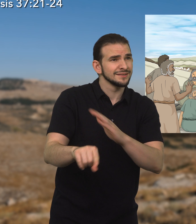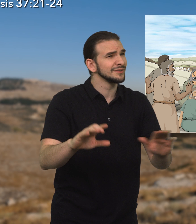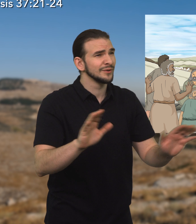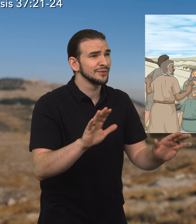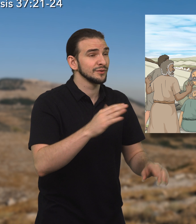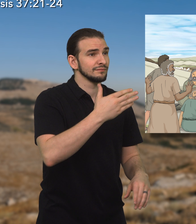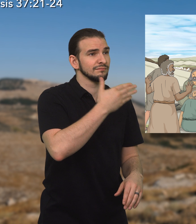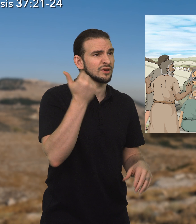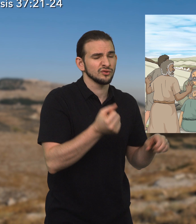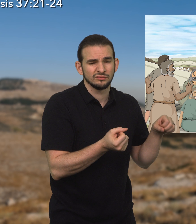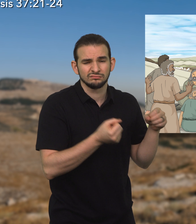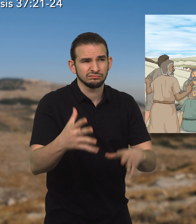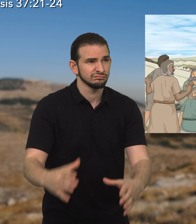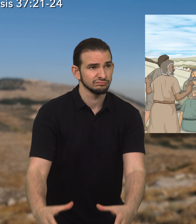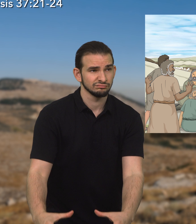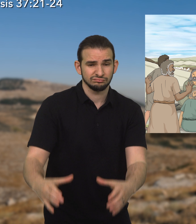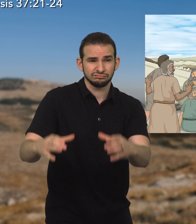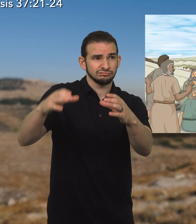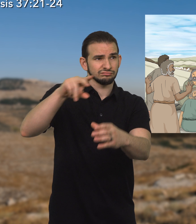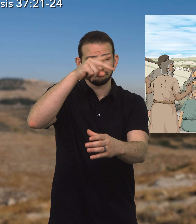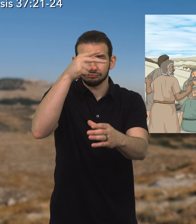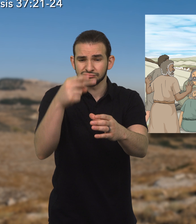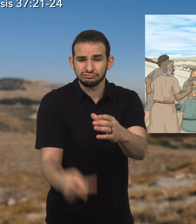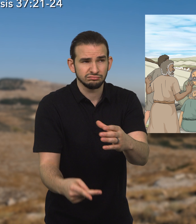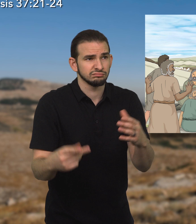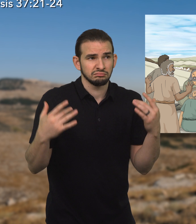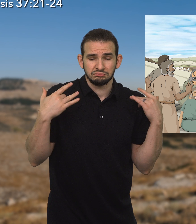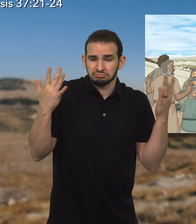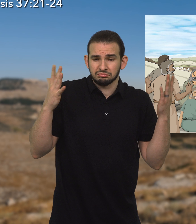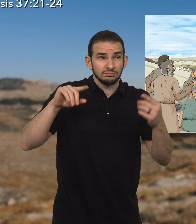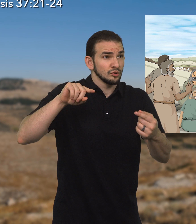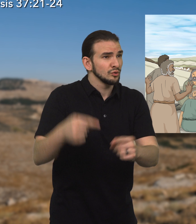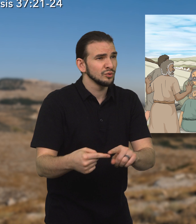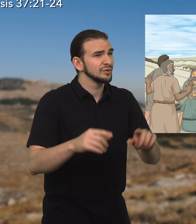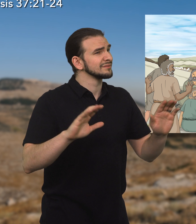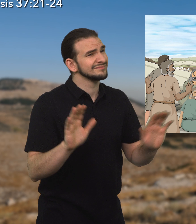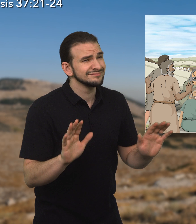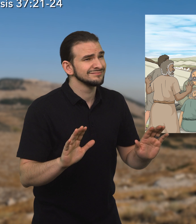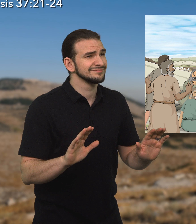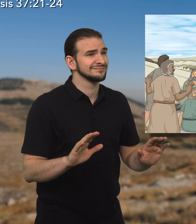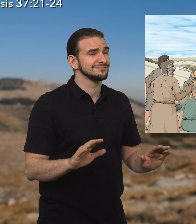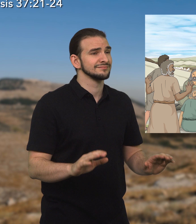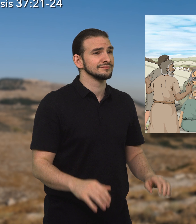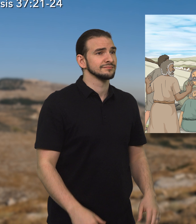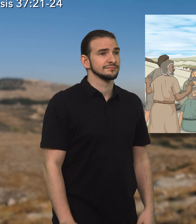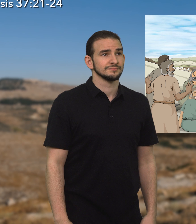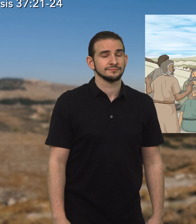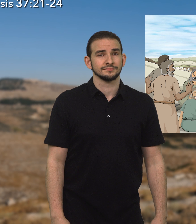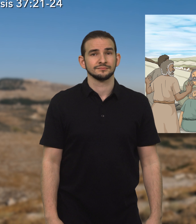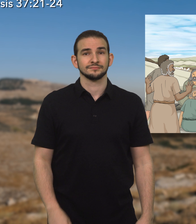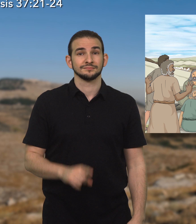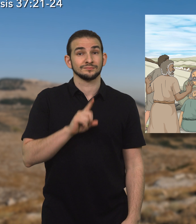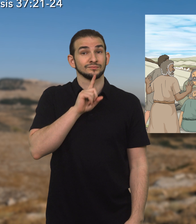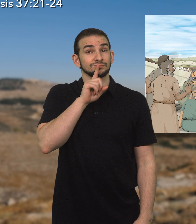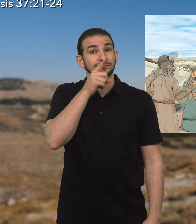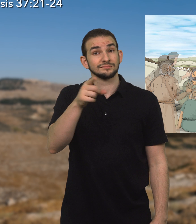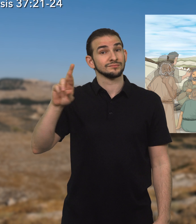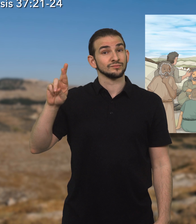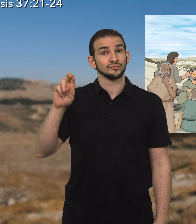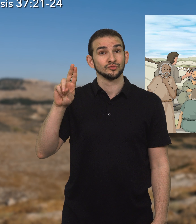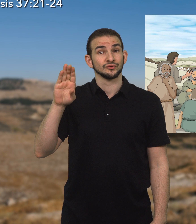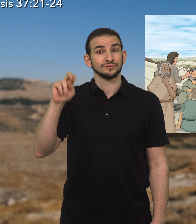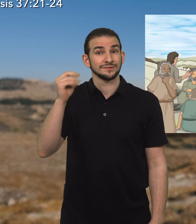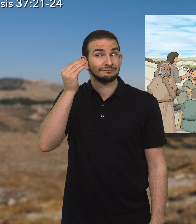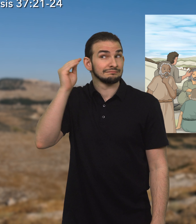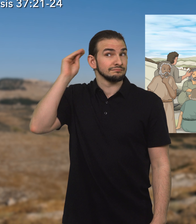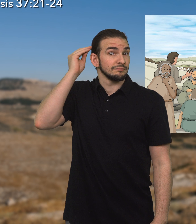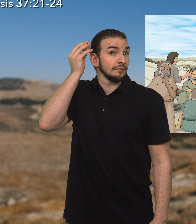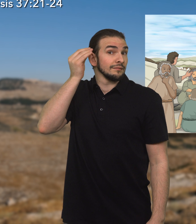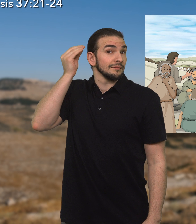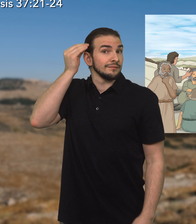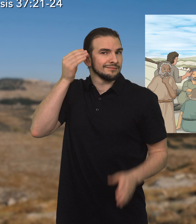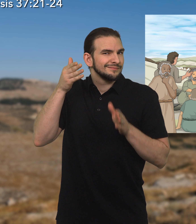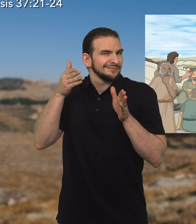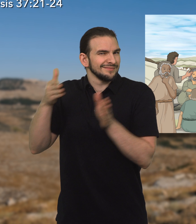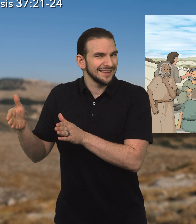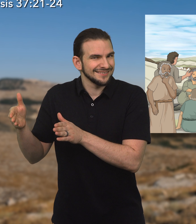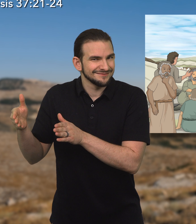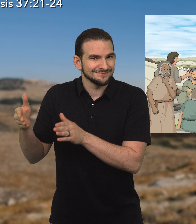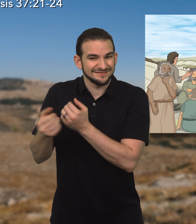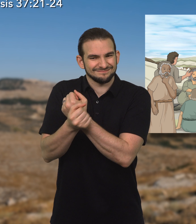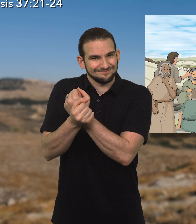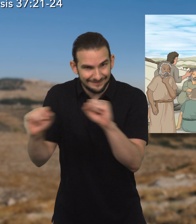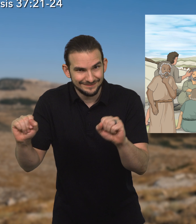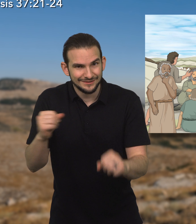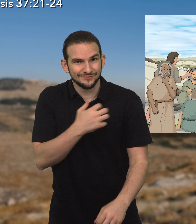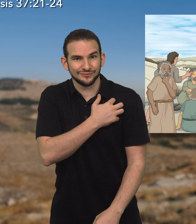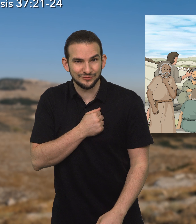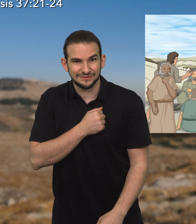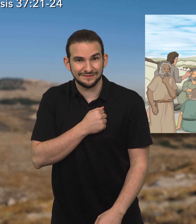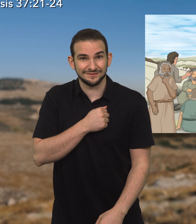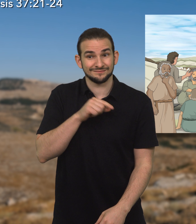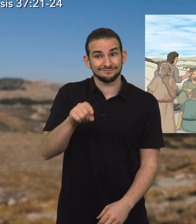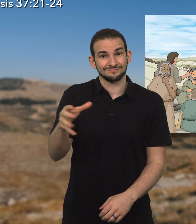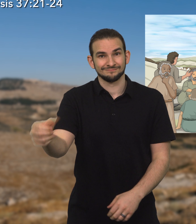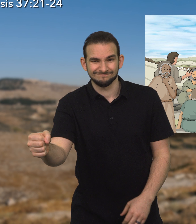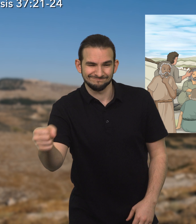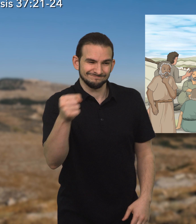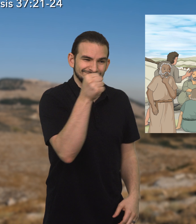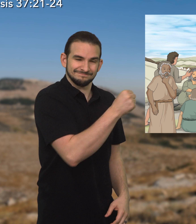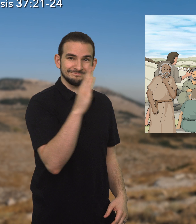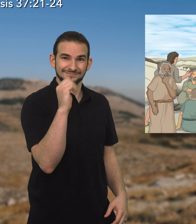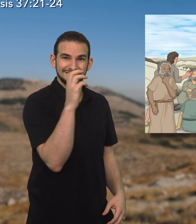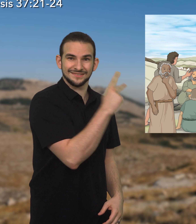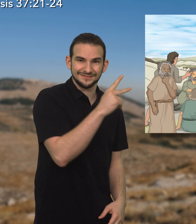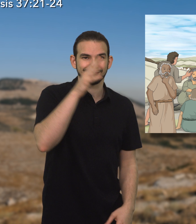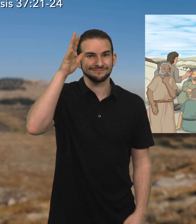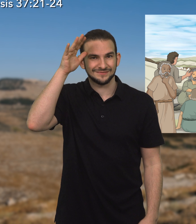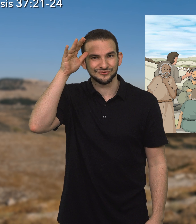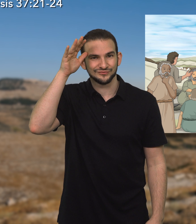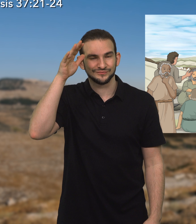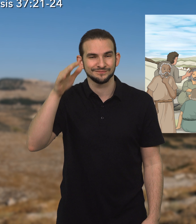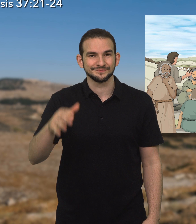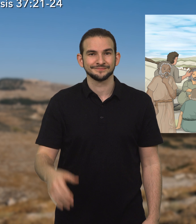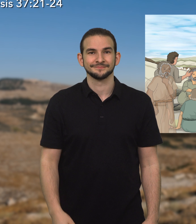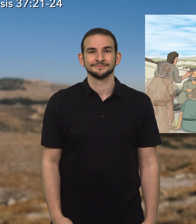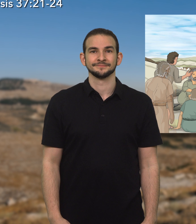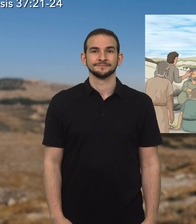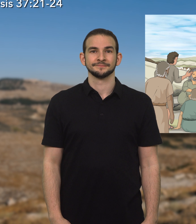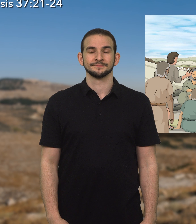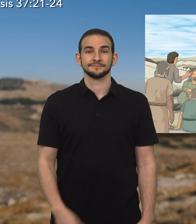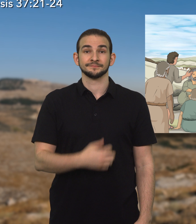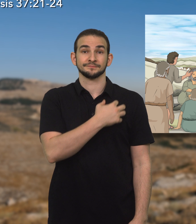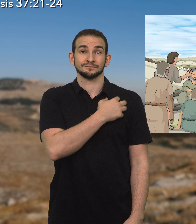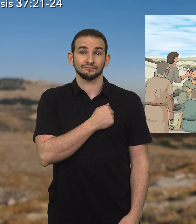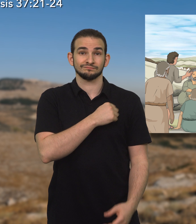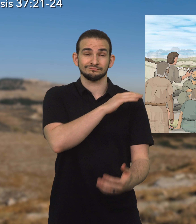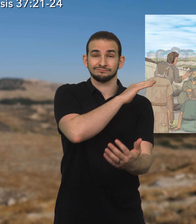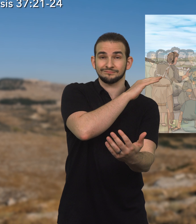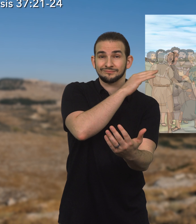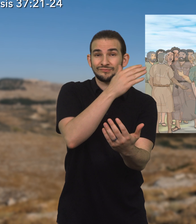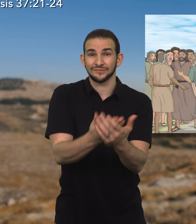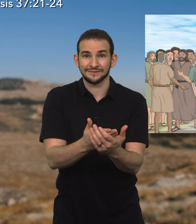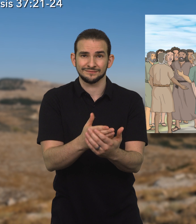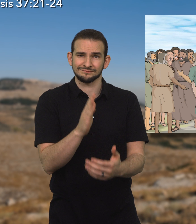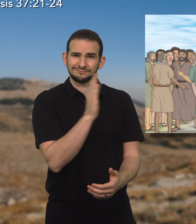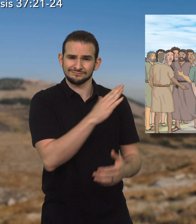Throw him into this pit in the wilderness, but do not lay a hand on him.” Reuben said this so that he could rescue Joseph from their hands and return him to his father.